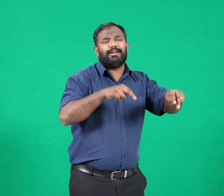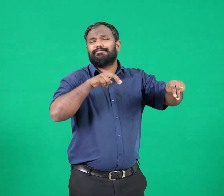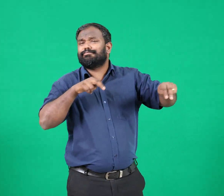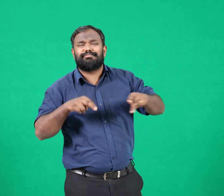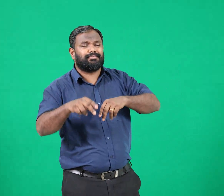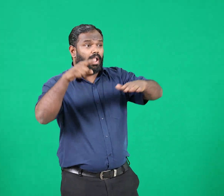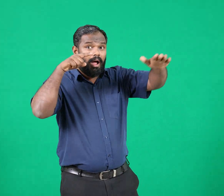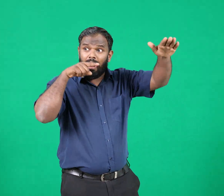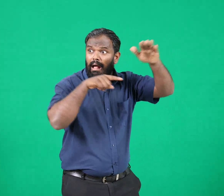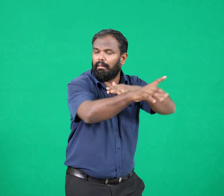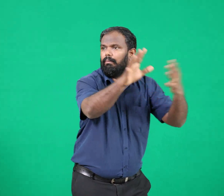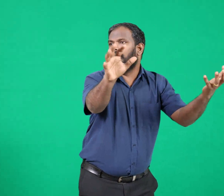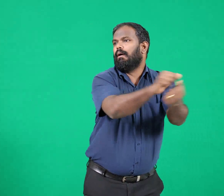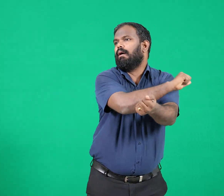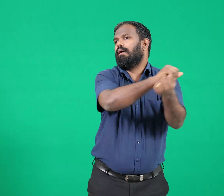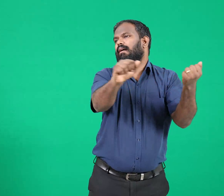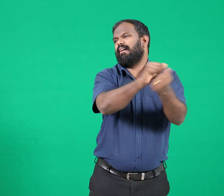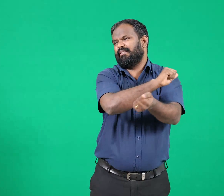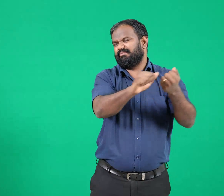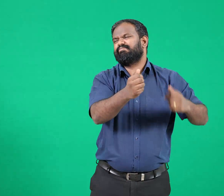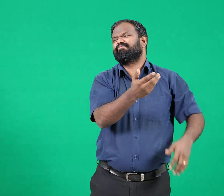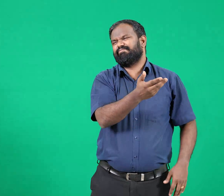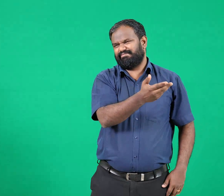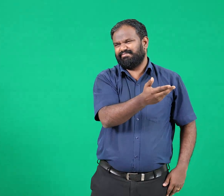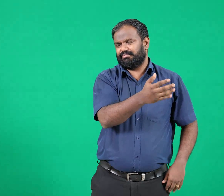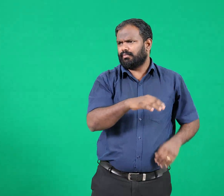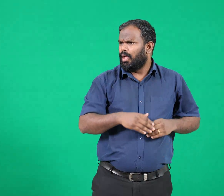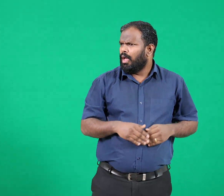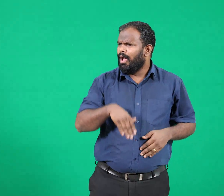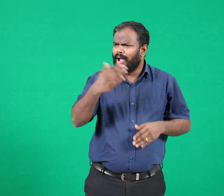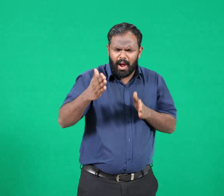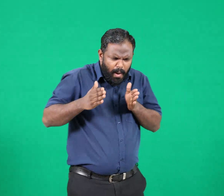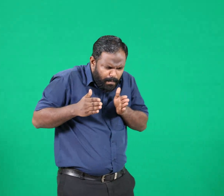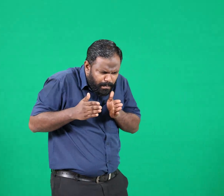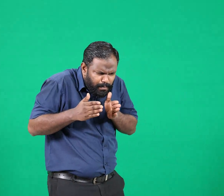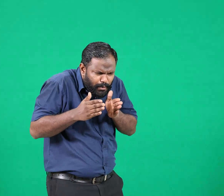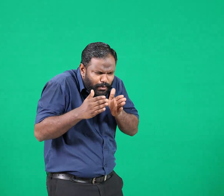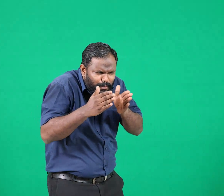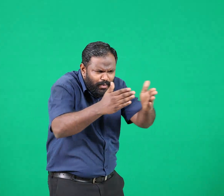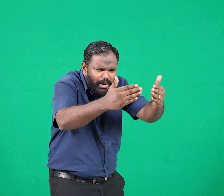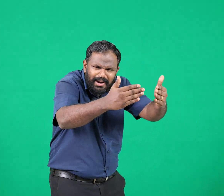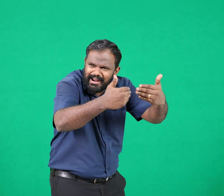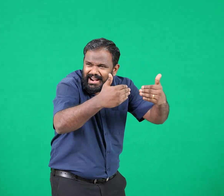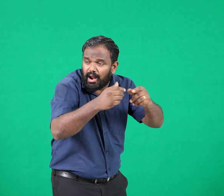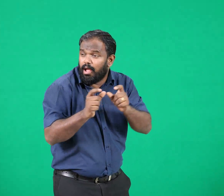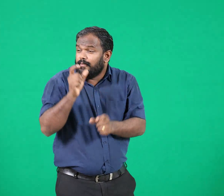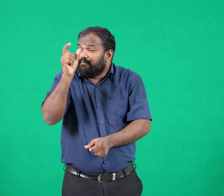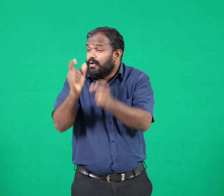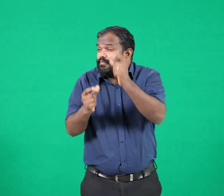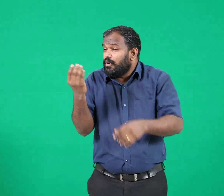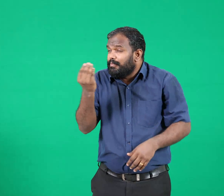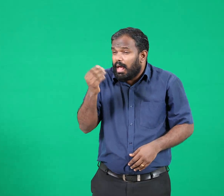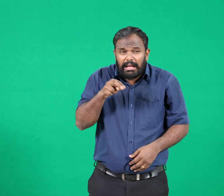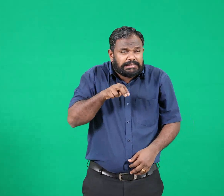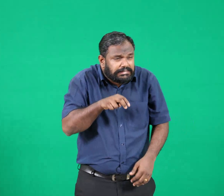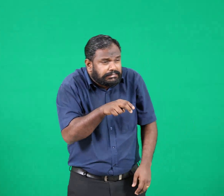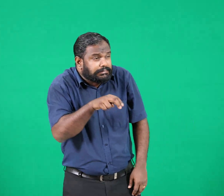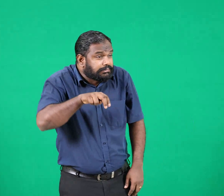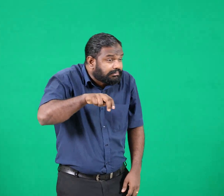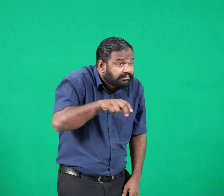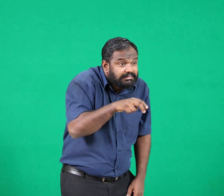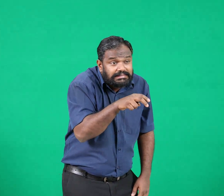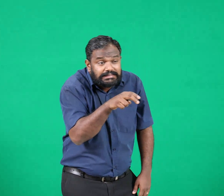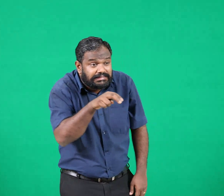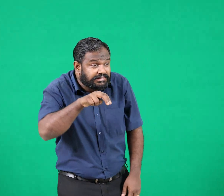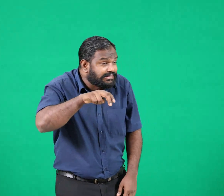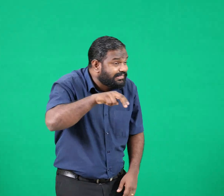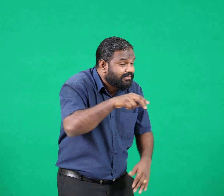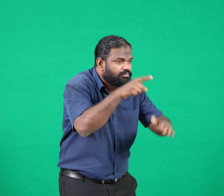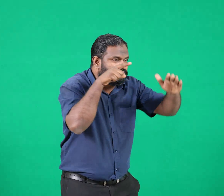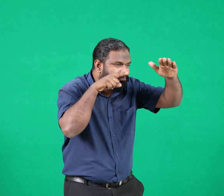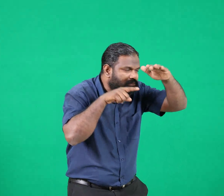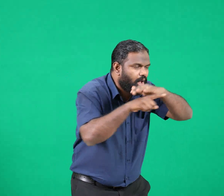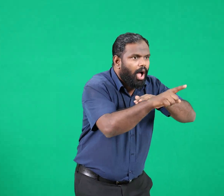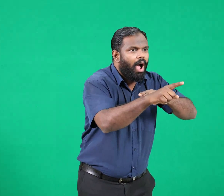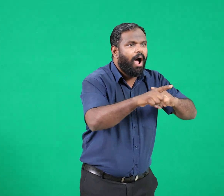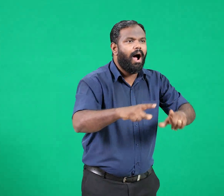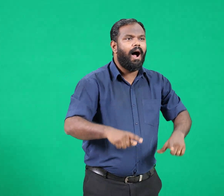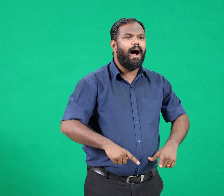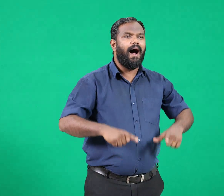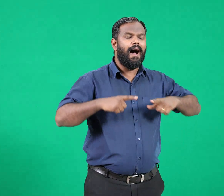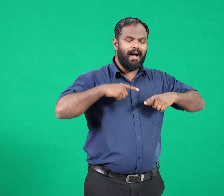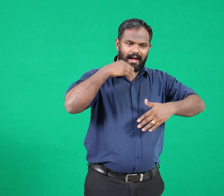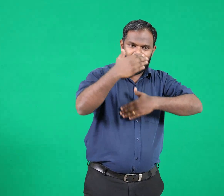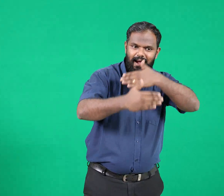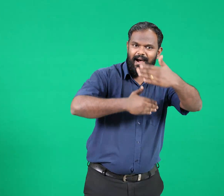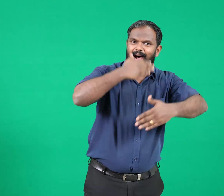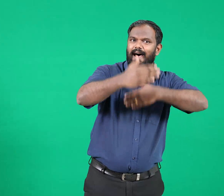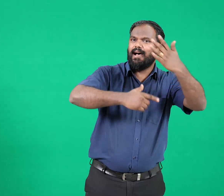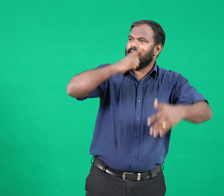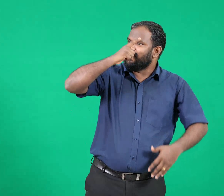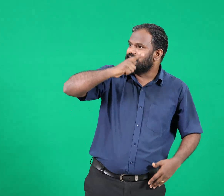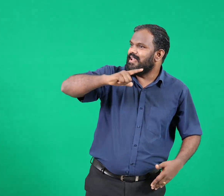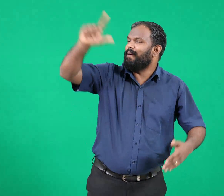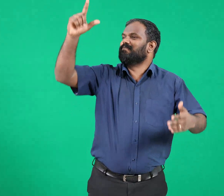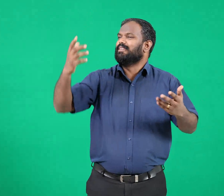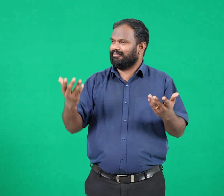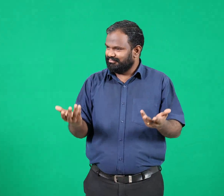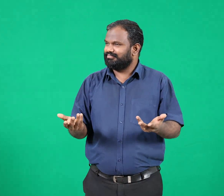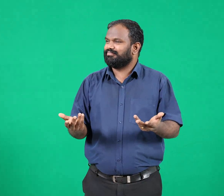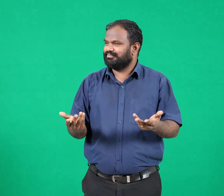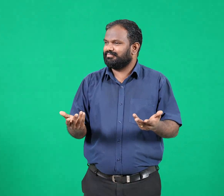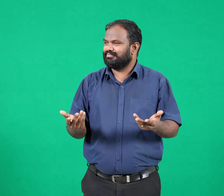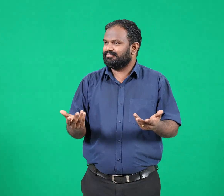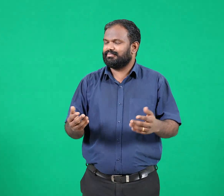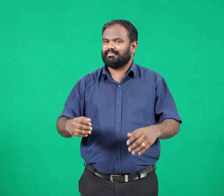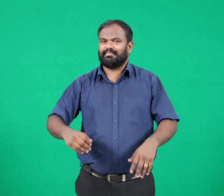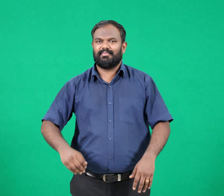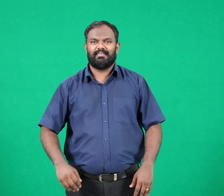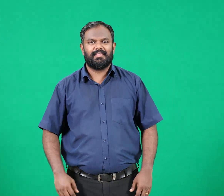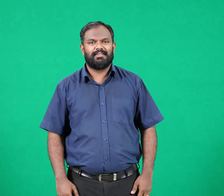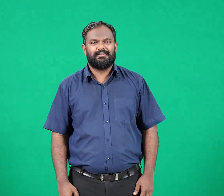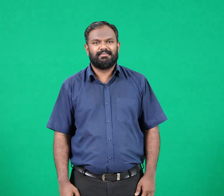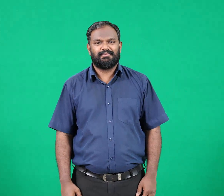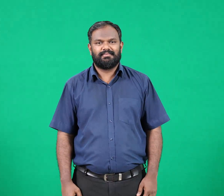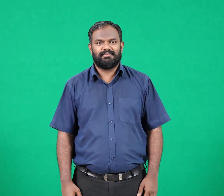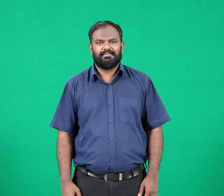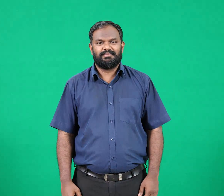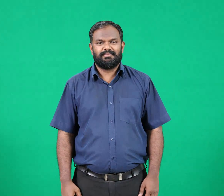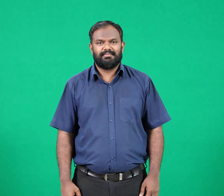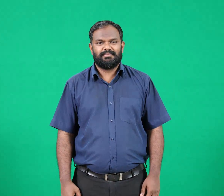But small is the gate and narrow the way that leads to life, and only a few find it.